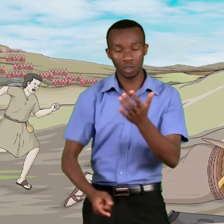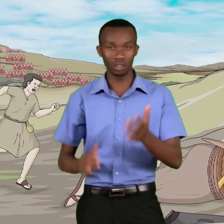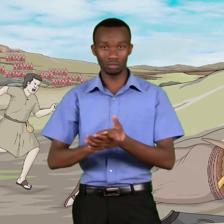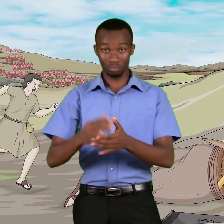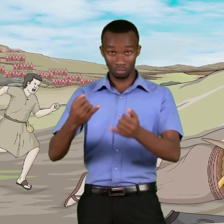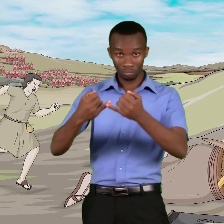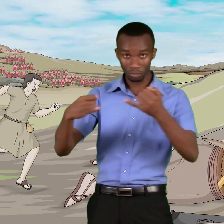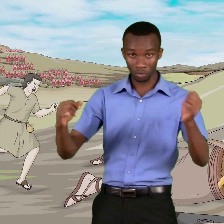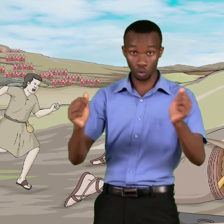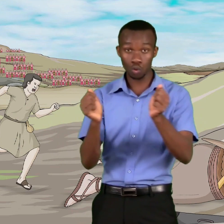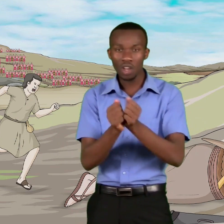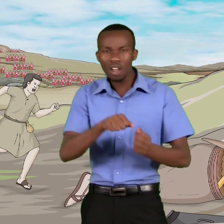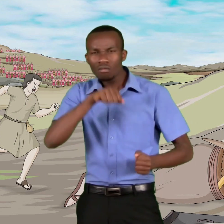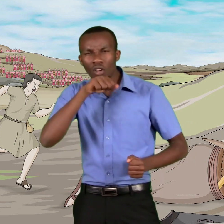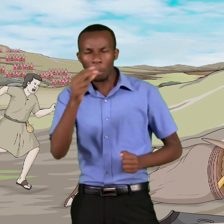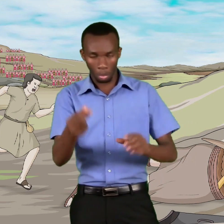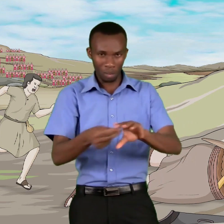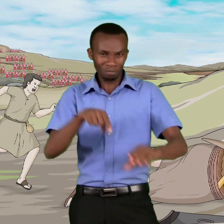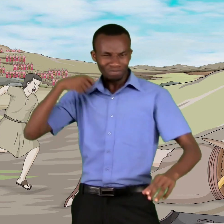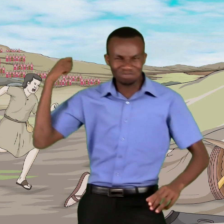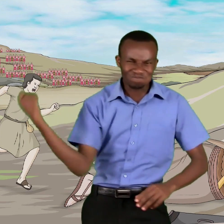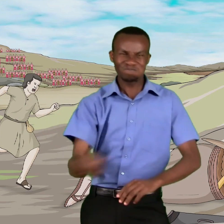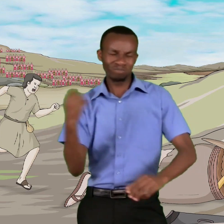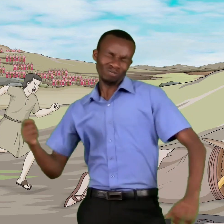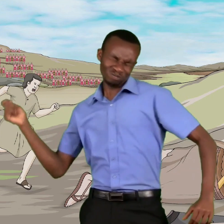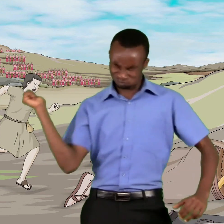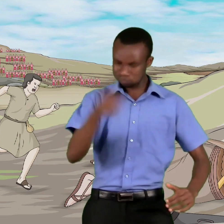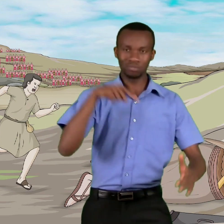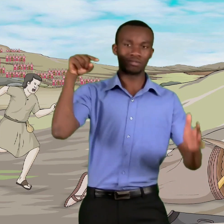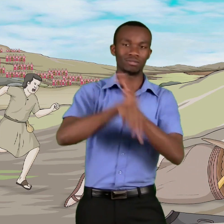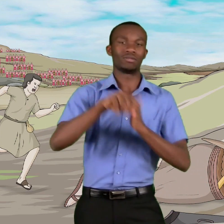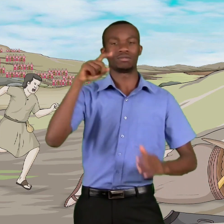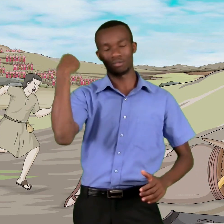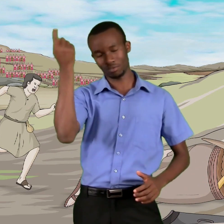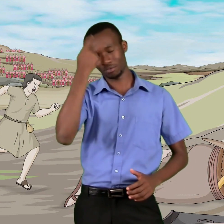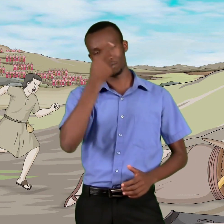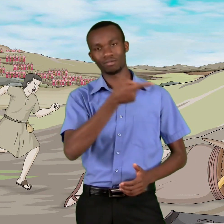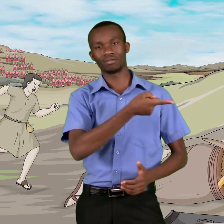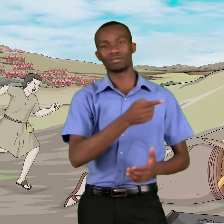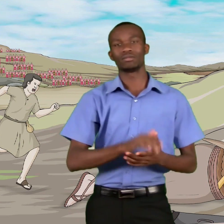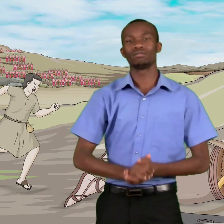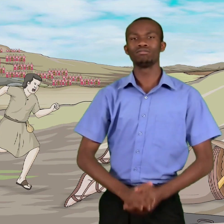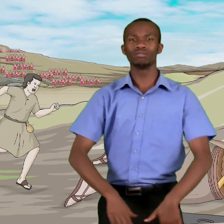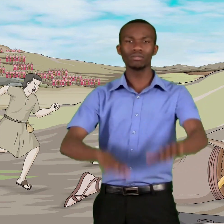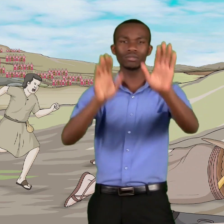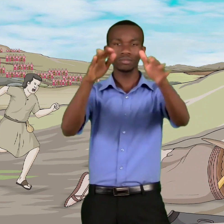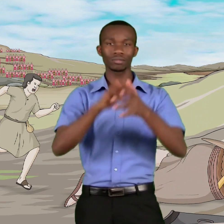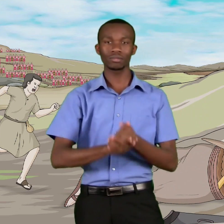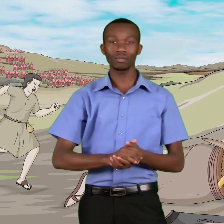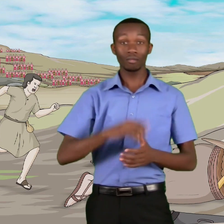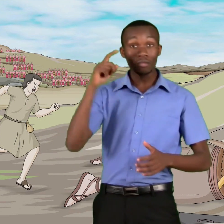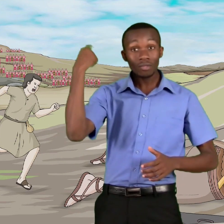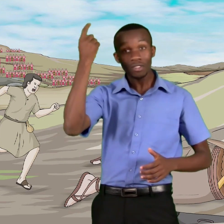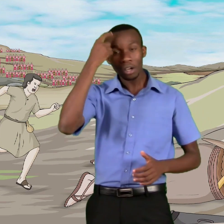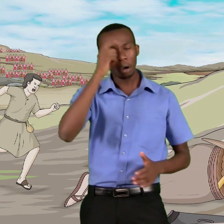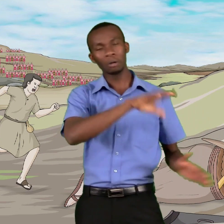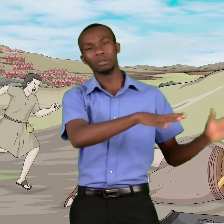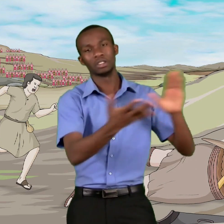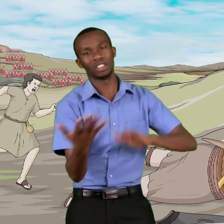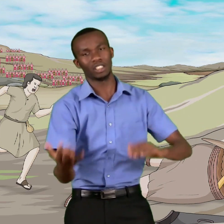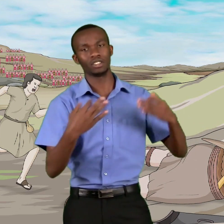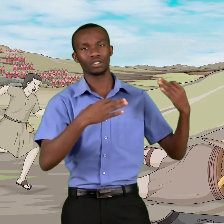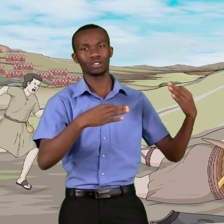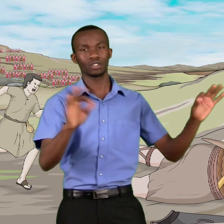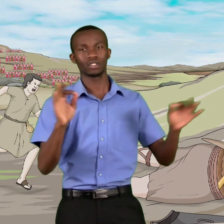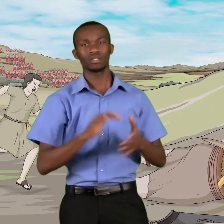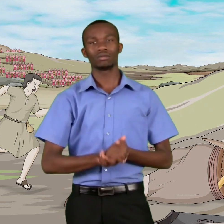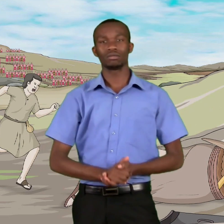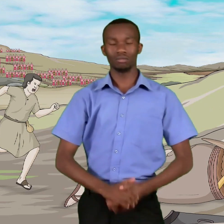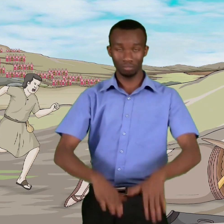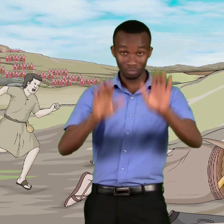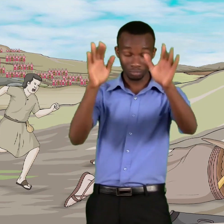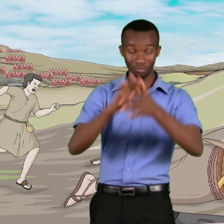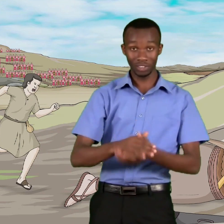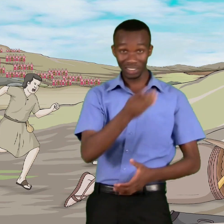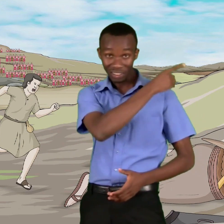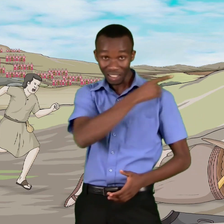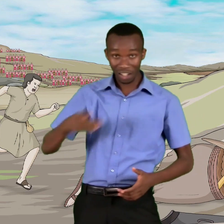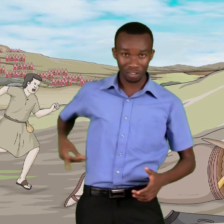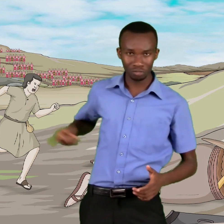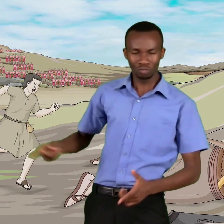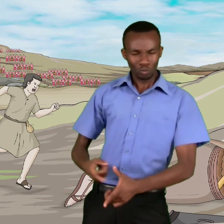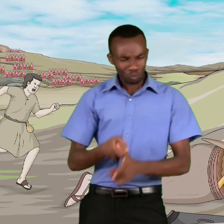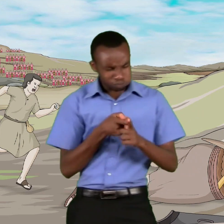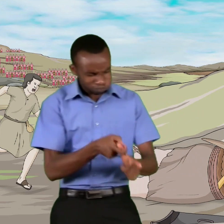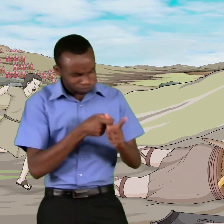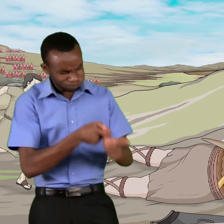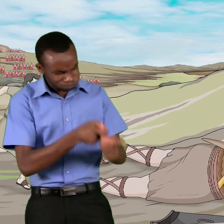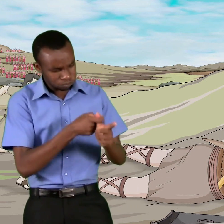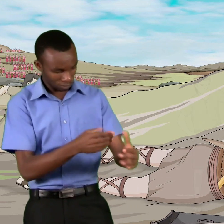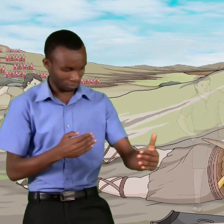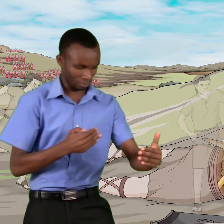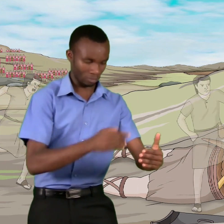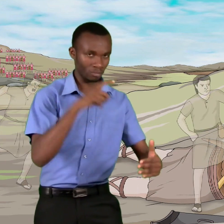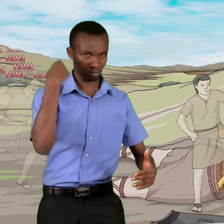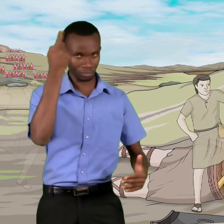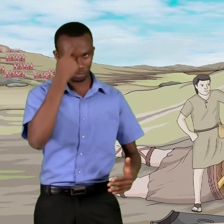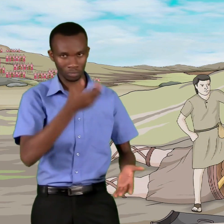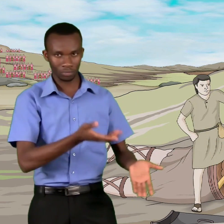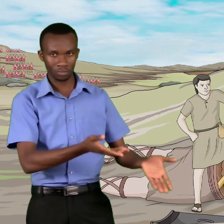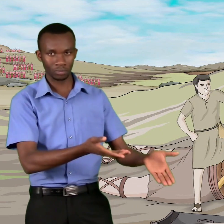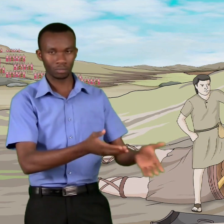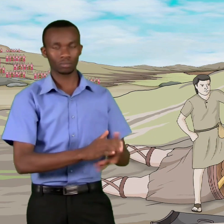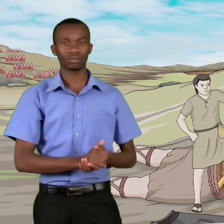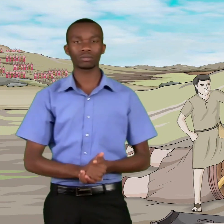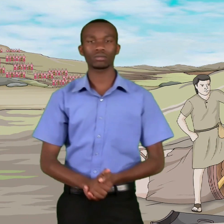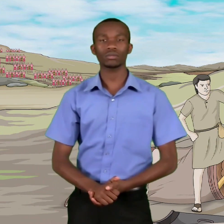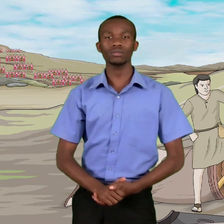without a sword in his hand he struck down the Philistine and killed him.